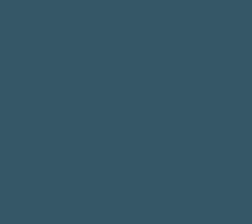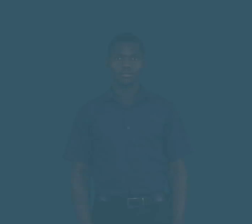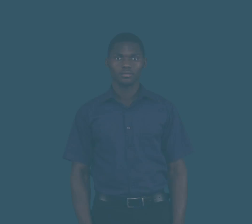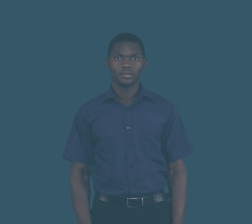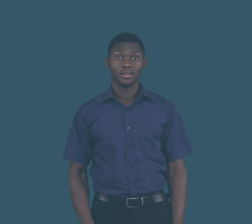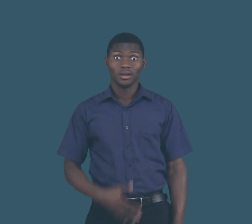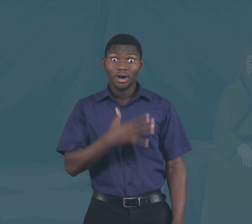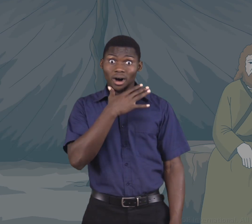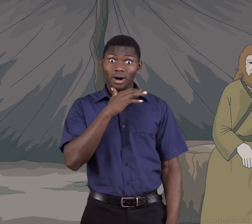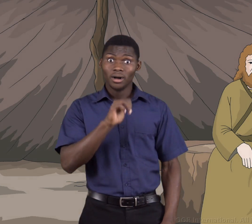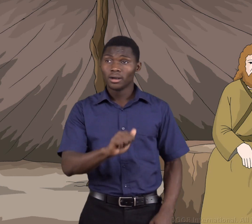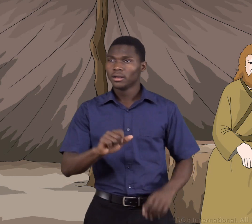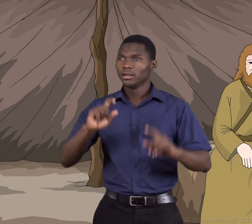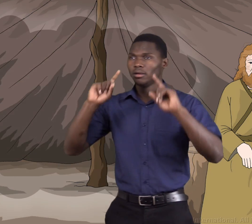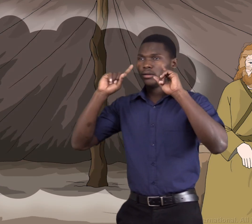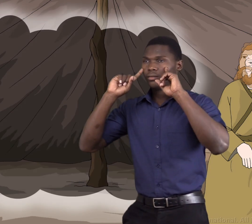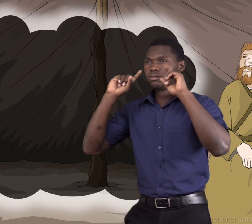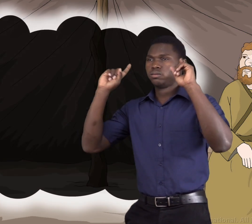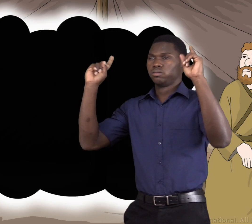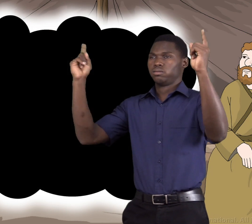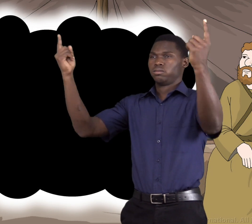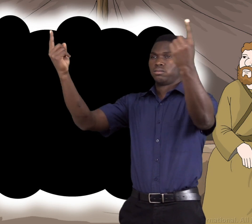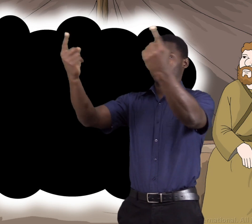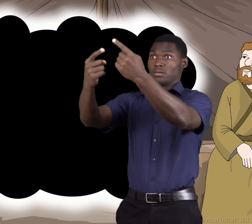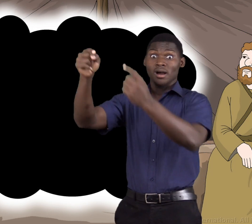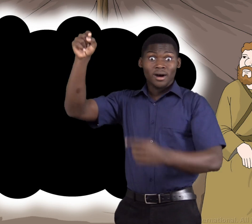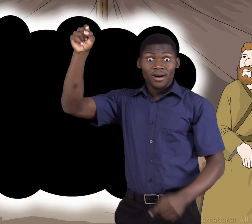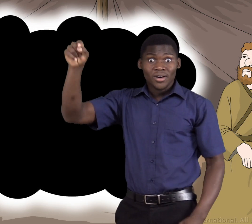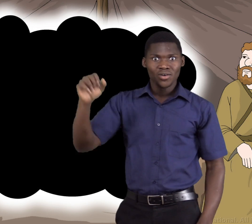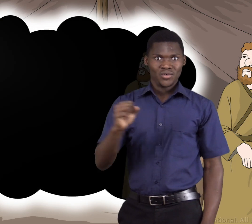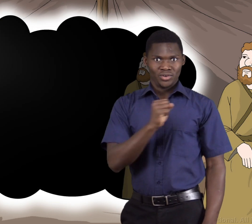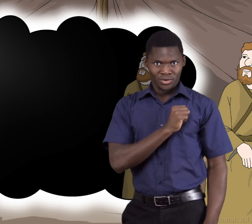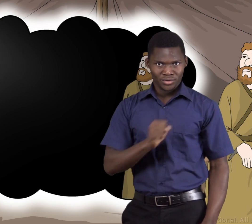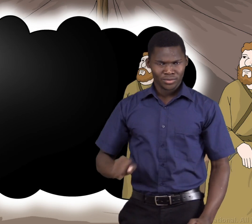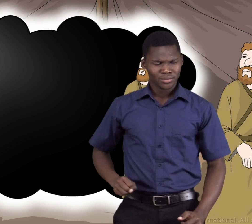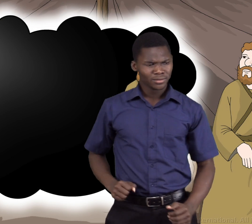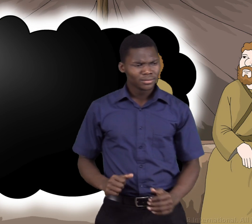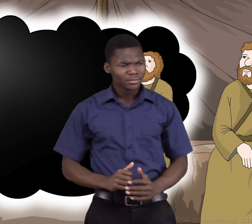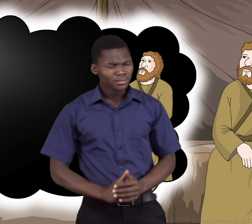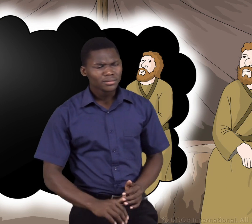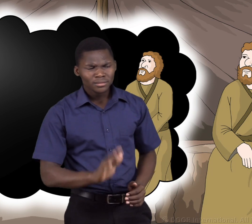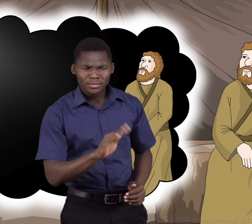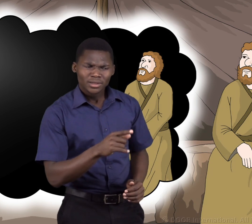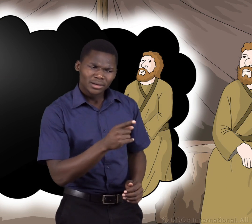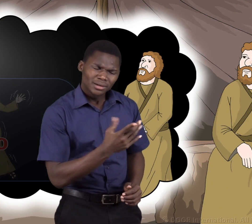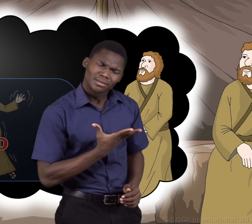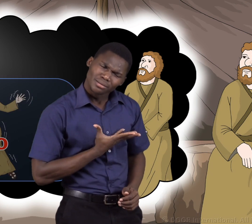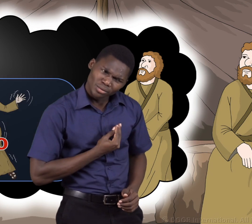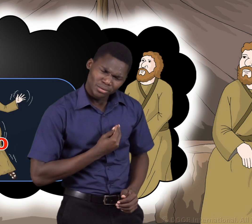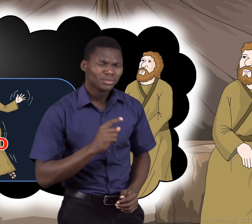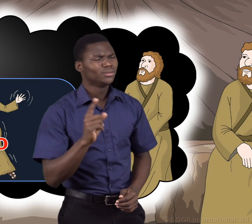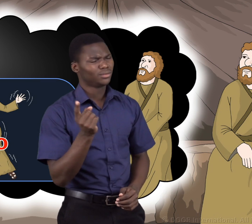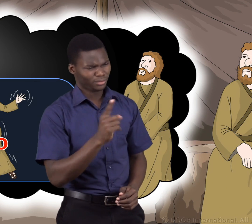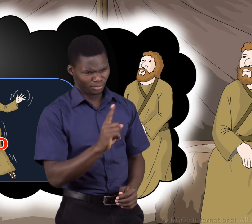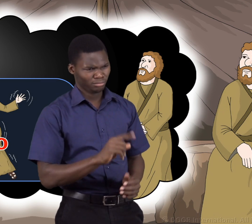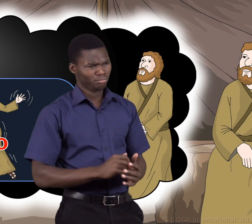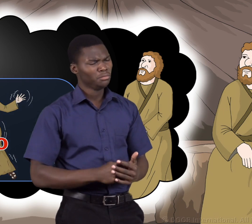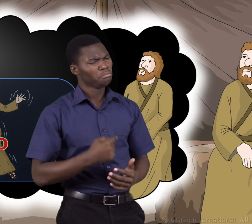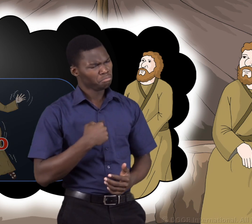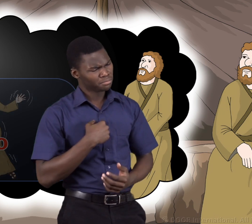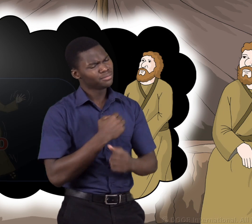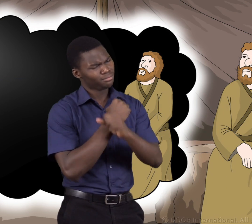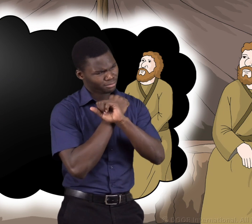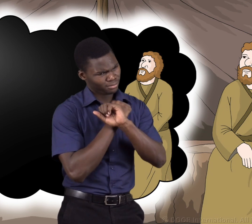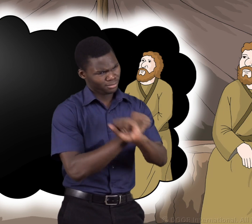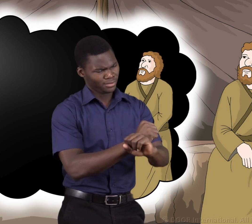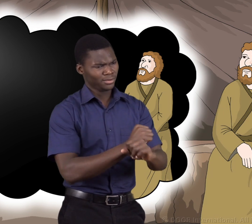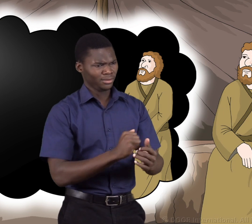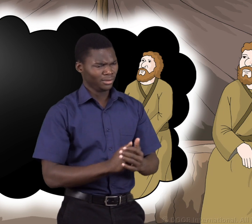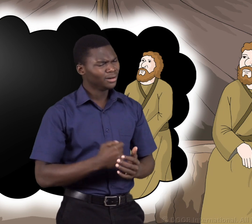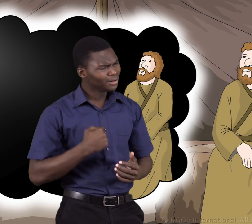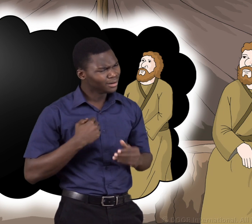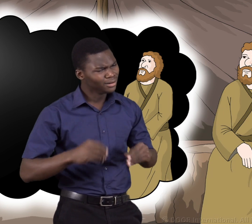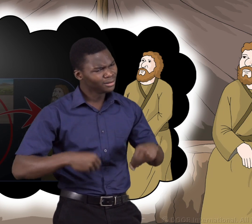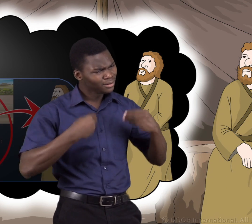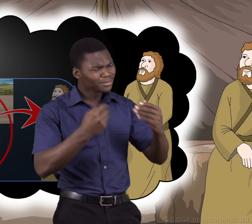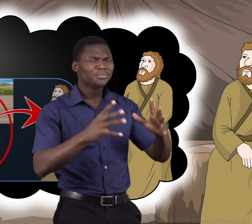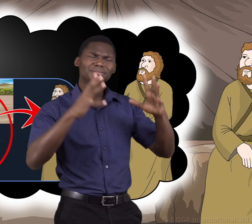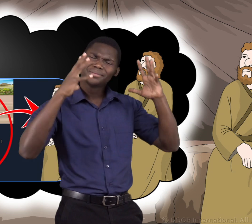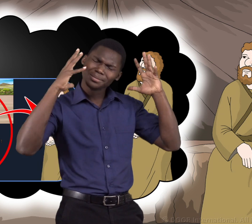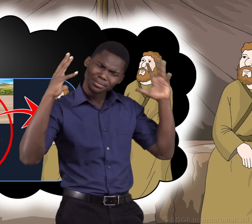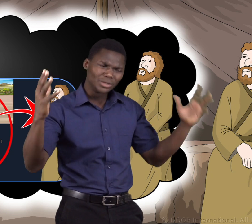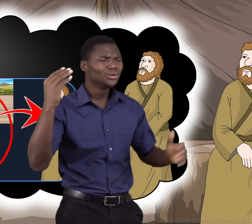After these events, the word of the LORD came to Abram in a vision: “Do not be afraid, Abram. I am your shield, your very great reward.”